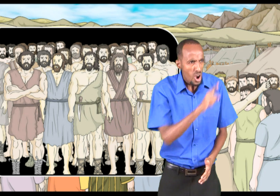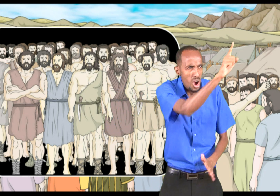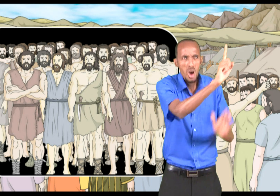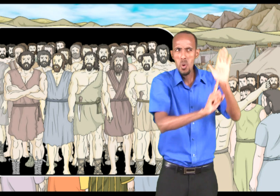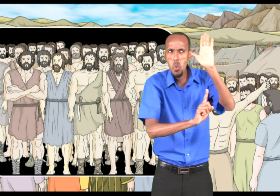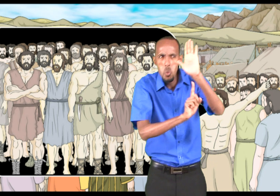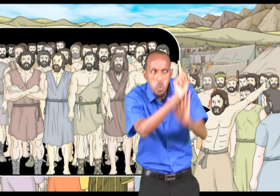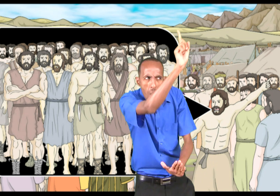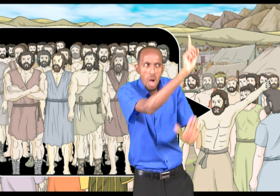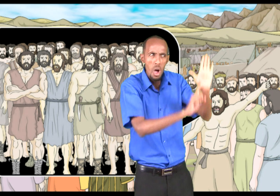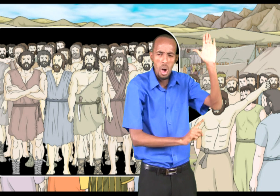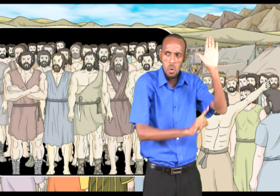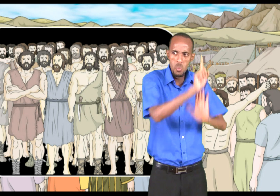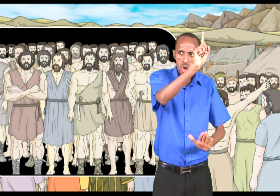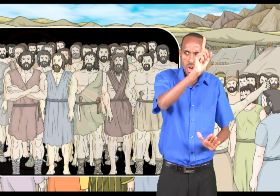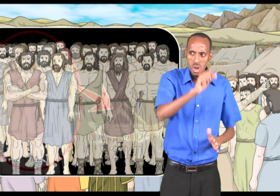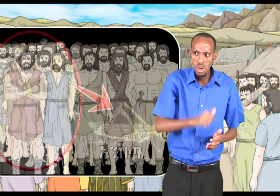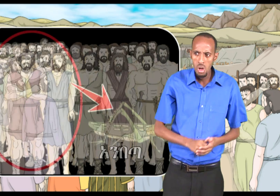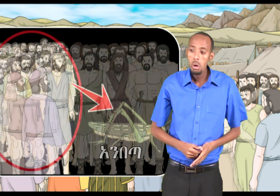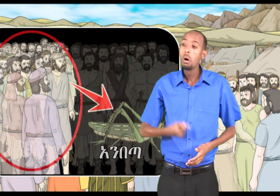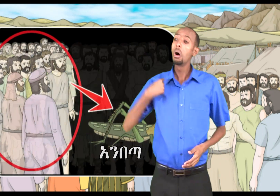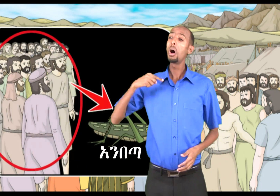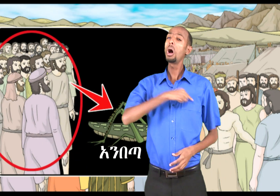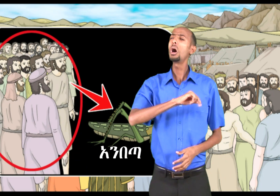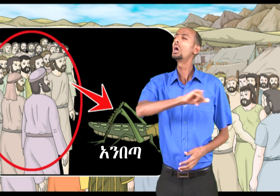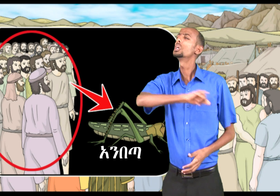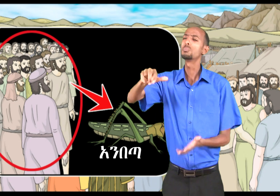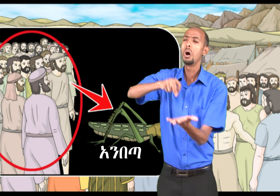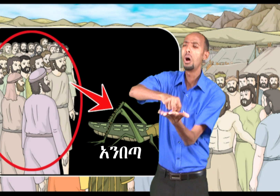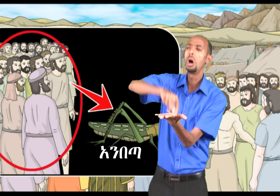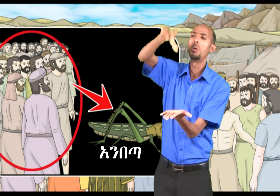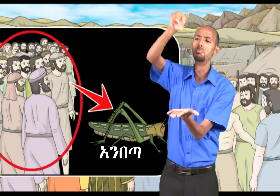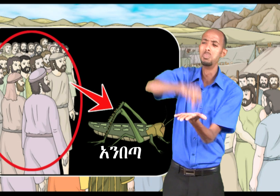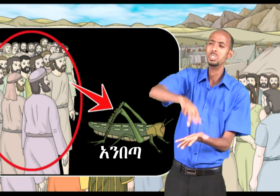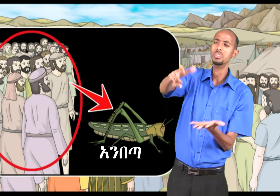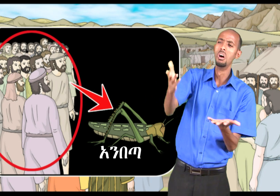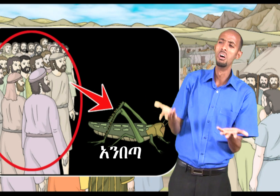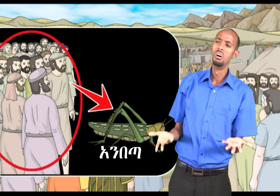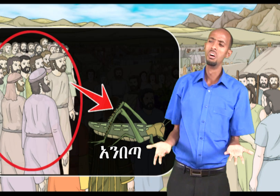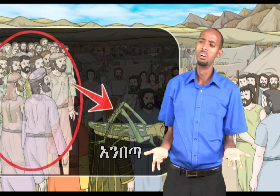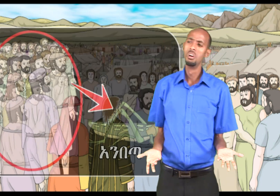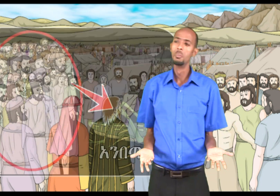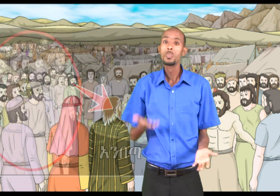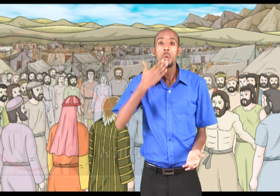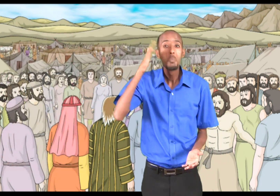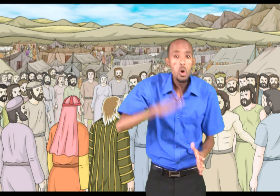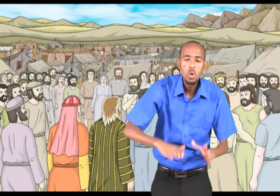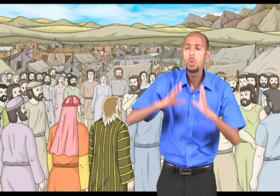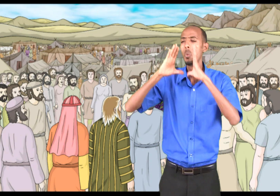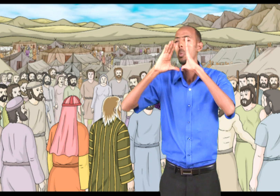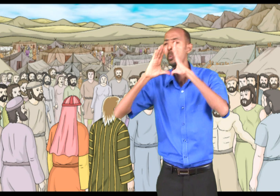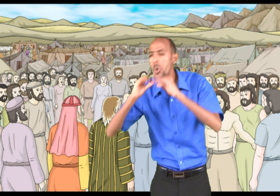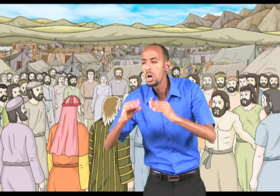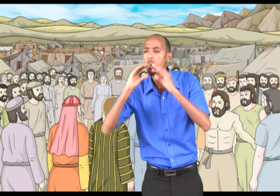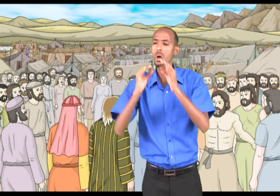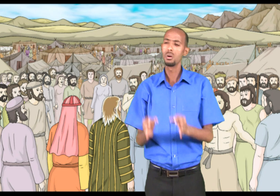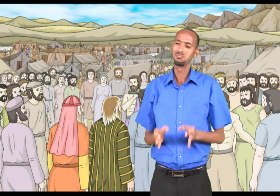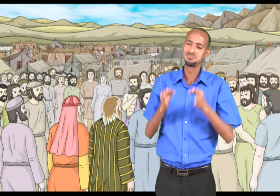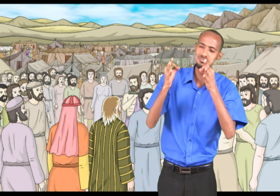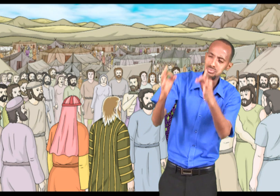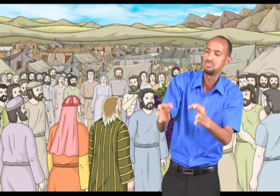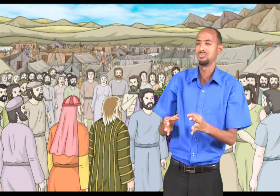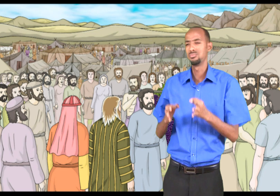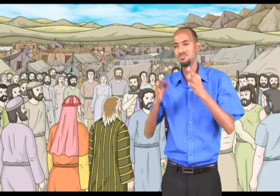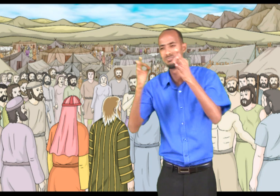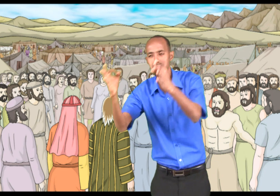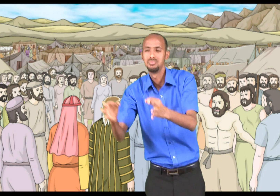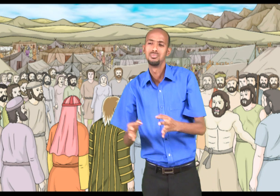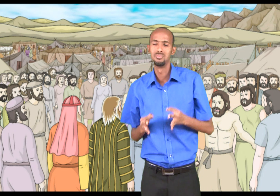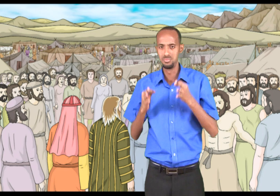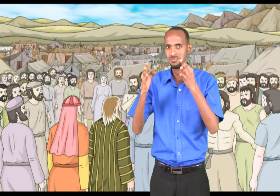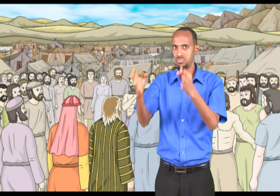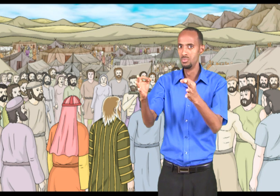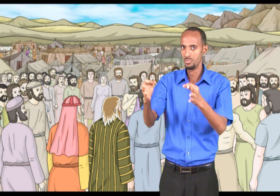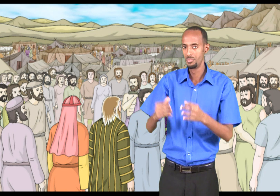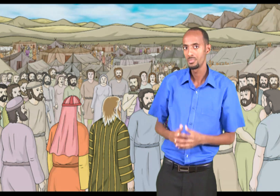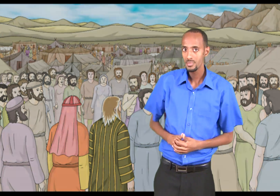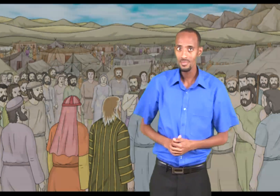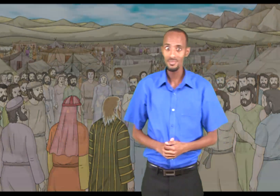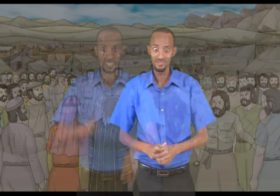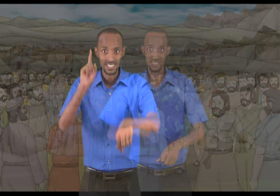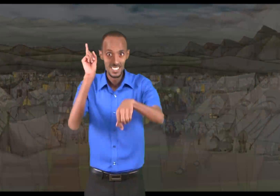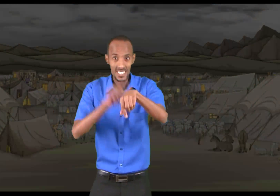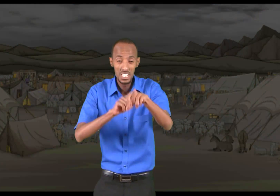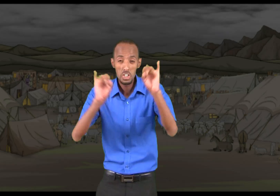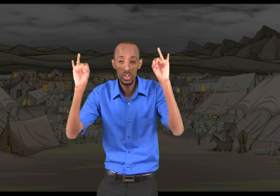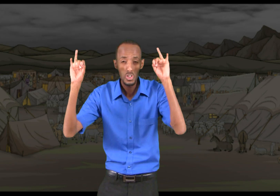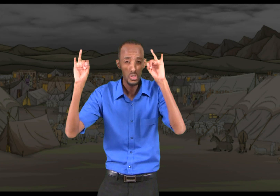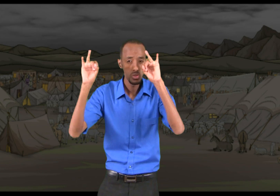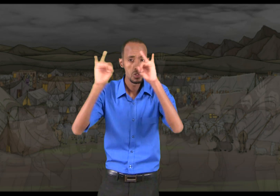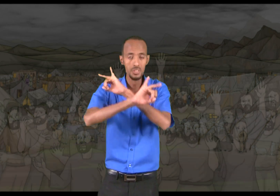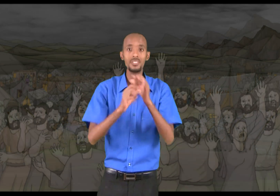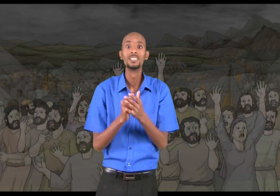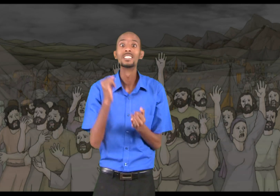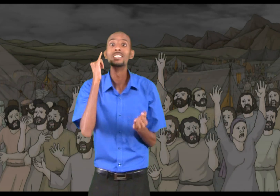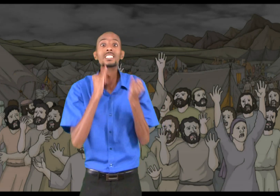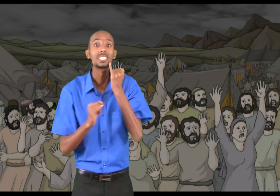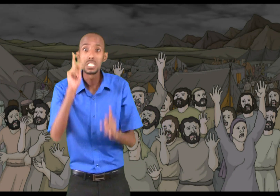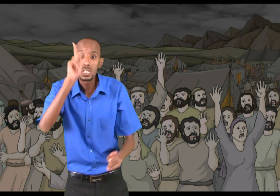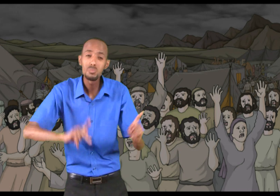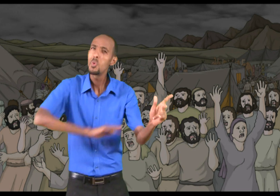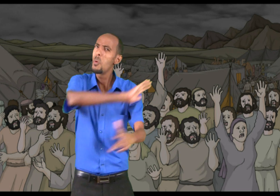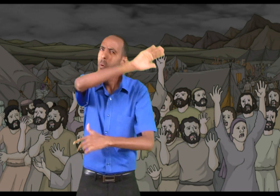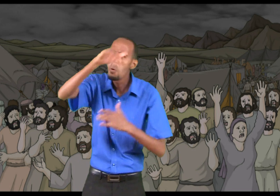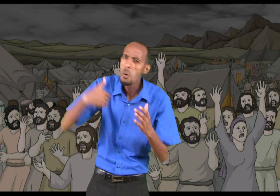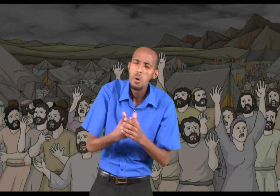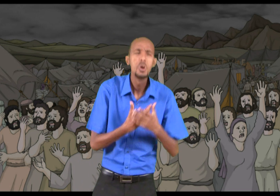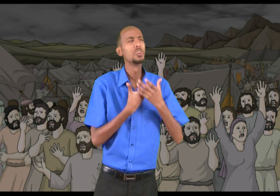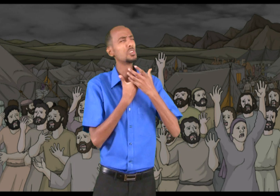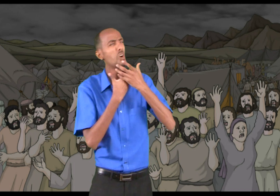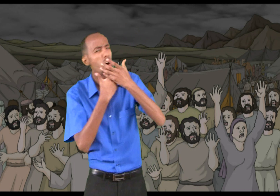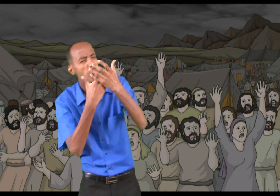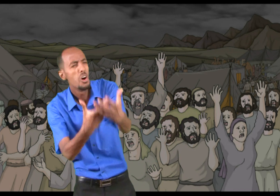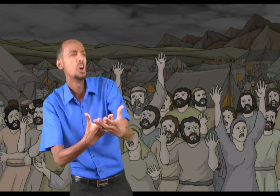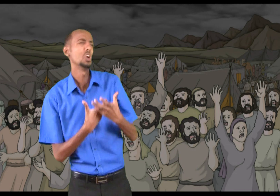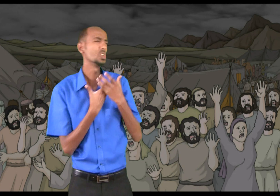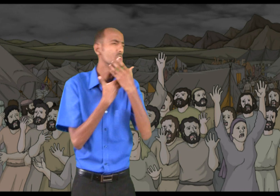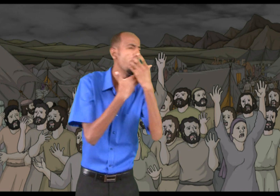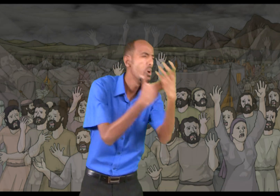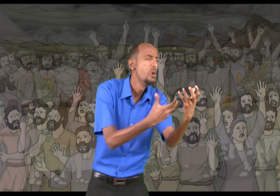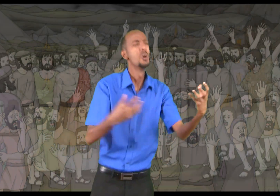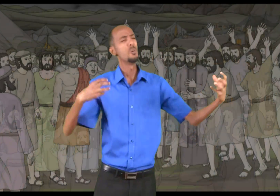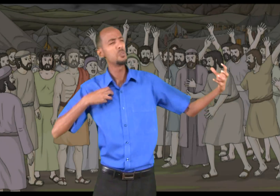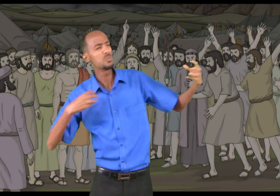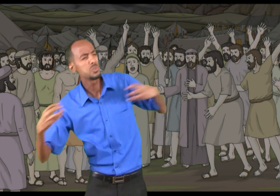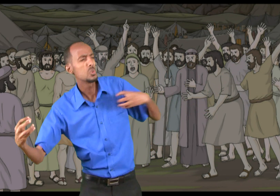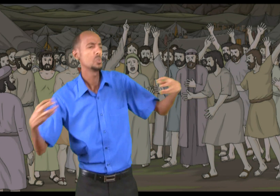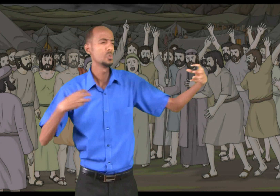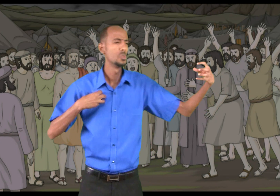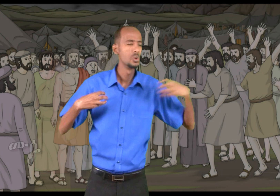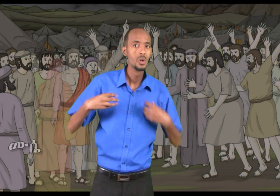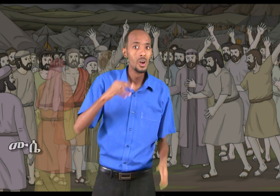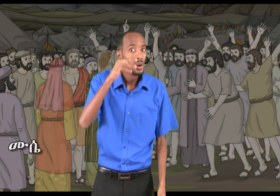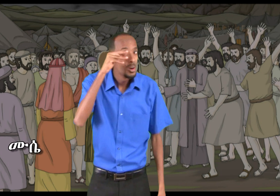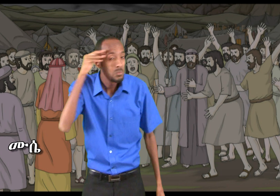We seemed like grasshoppers in our own sight, and we must have seemed the same to them!” Then the whole congregation lifted up their voices and cried out, and that night the people wept.